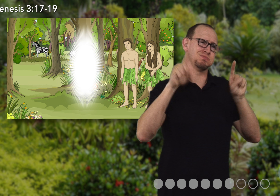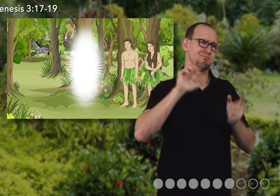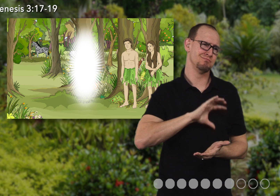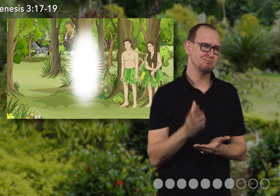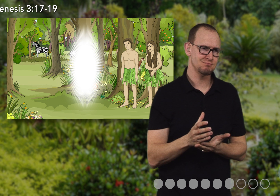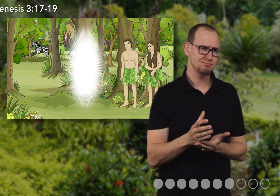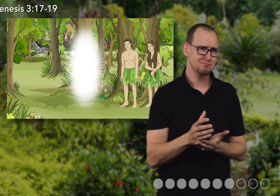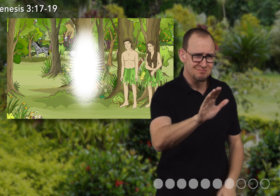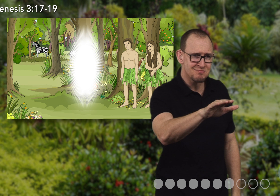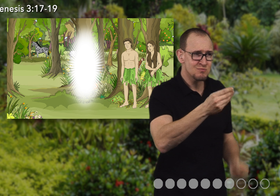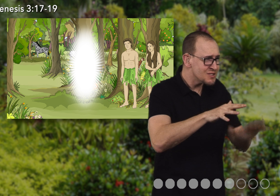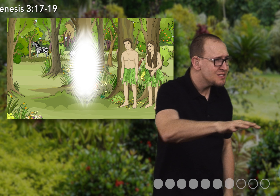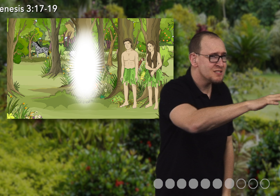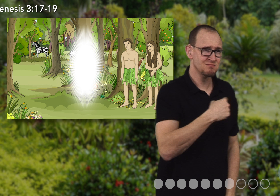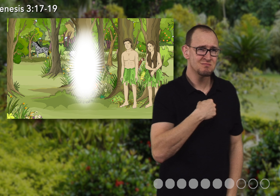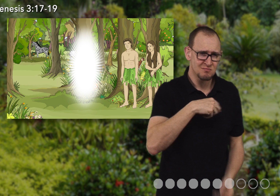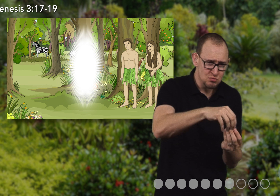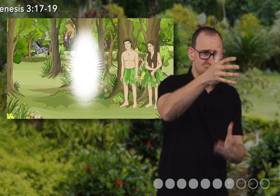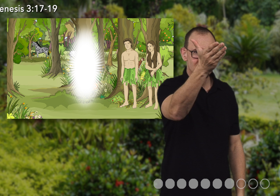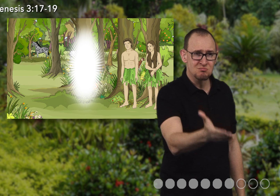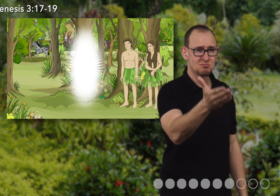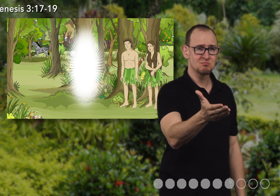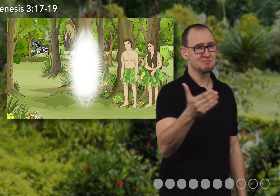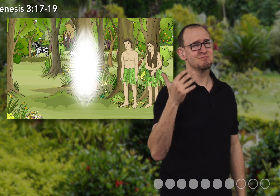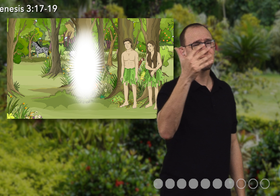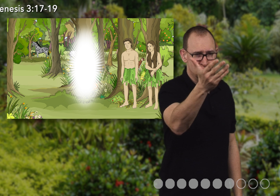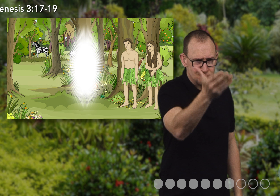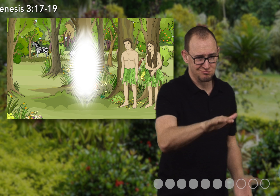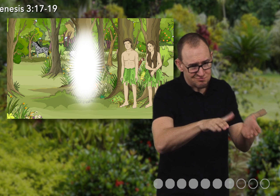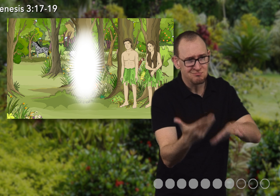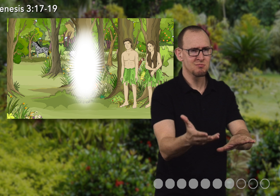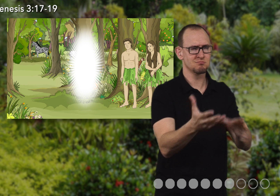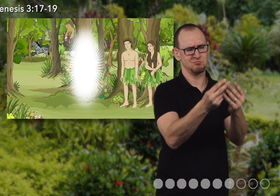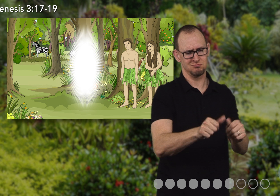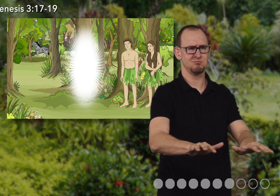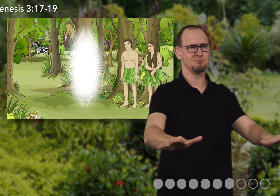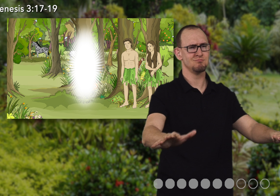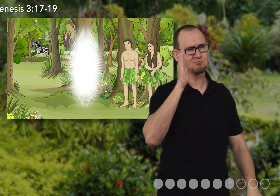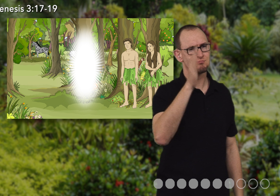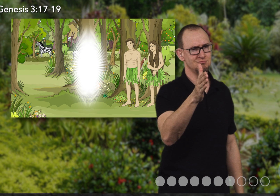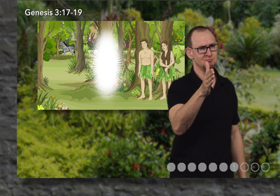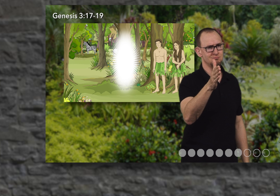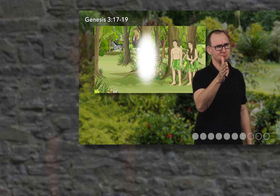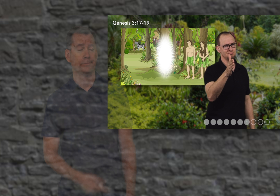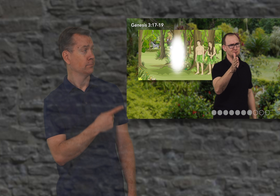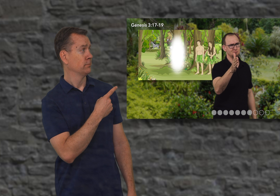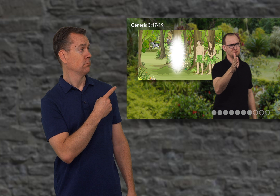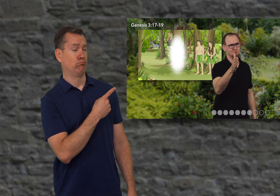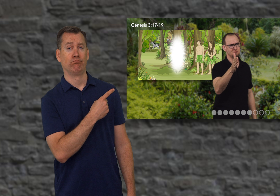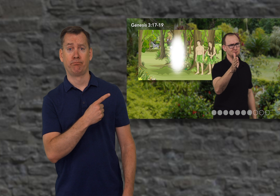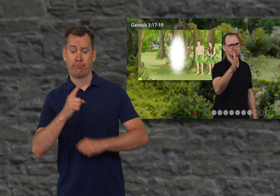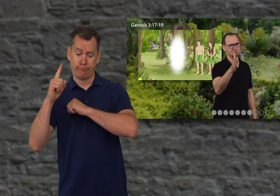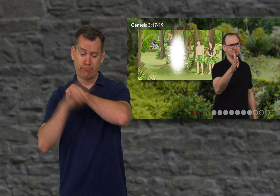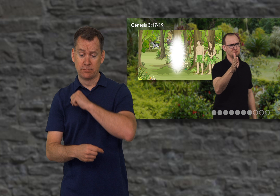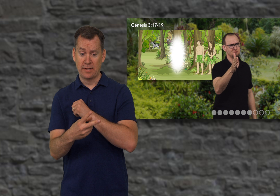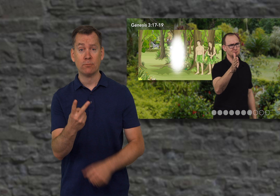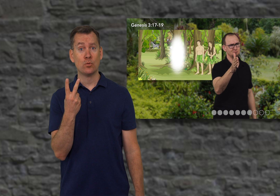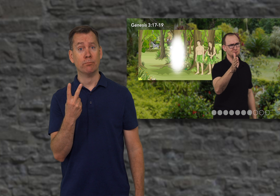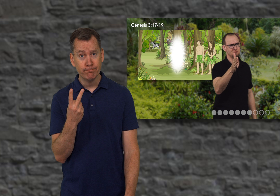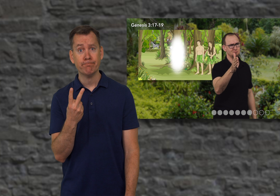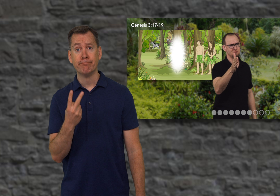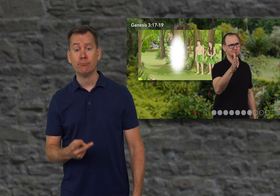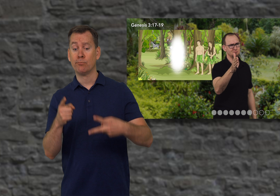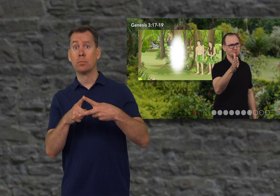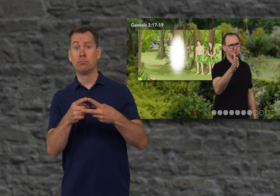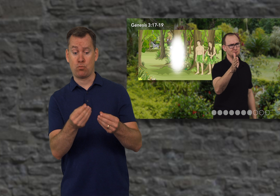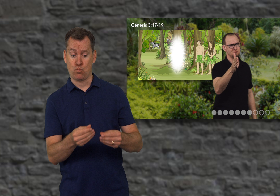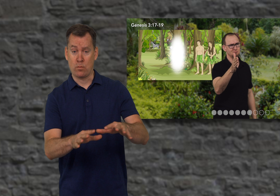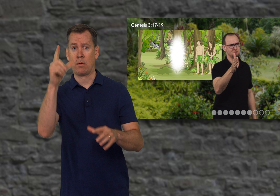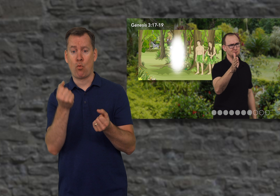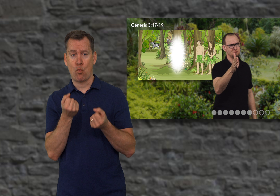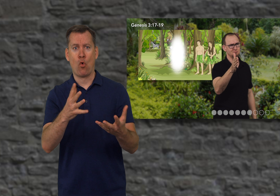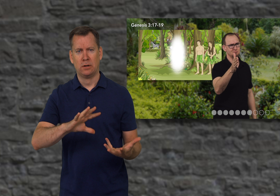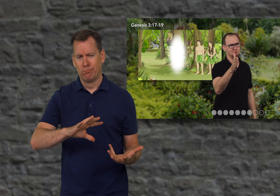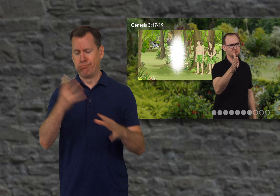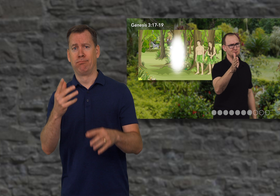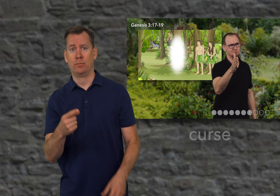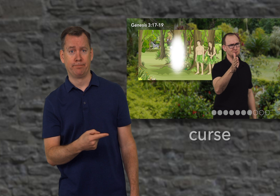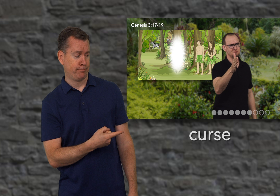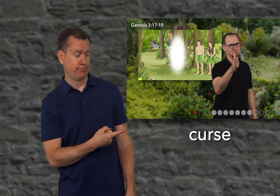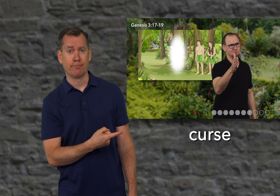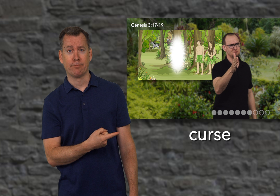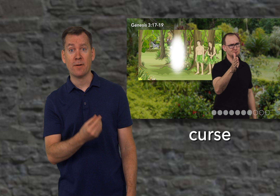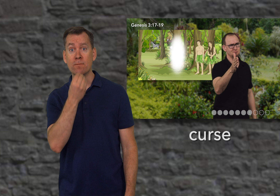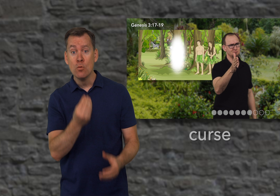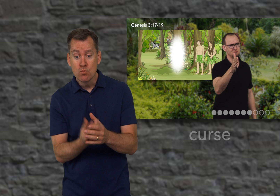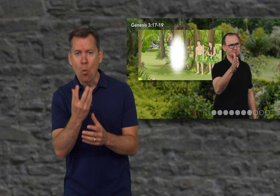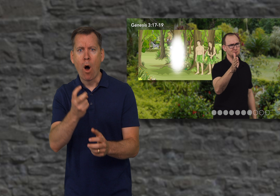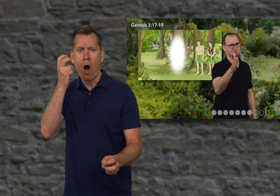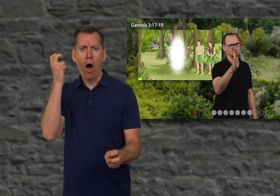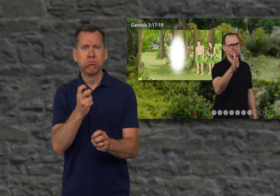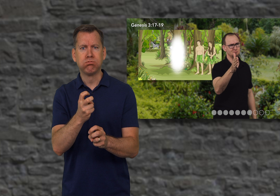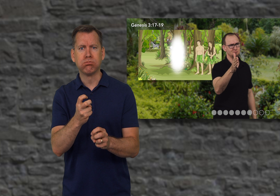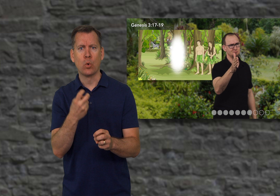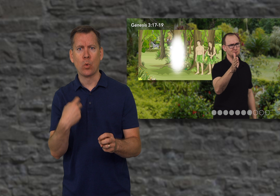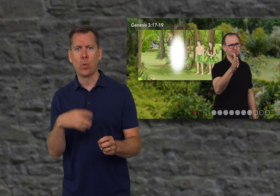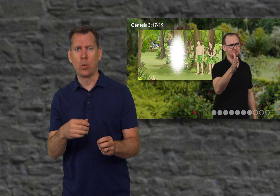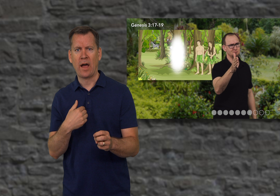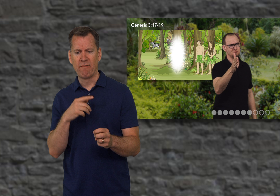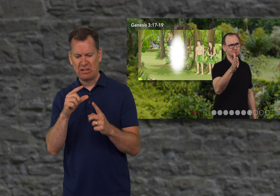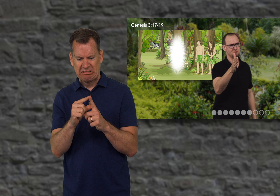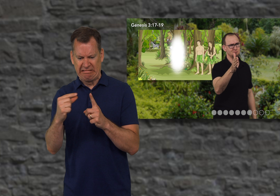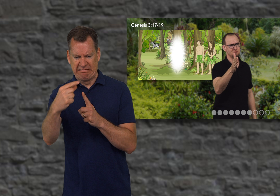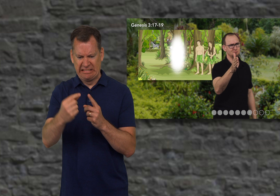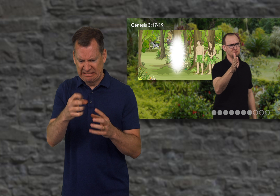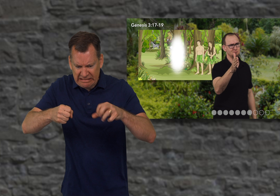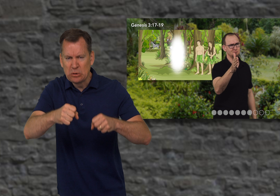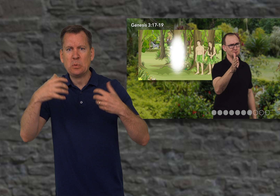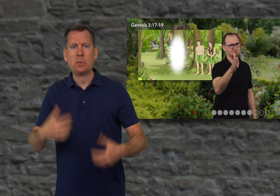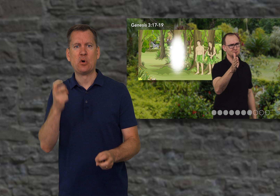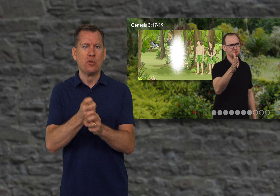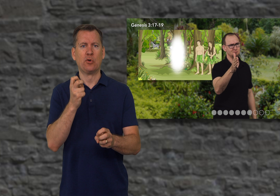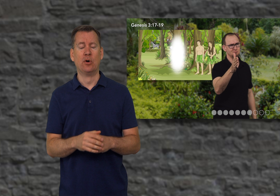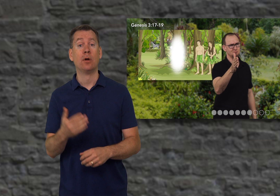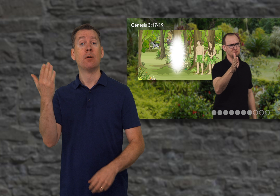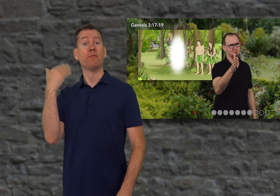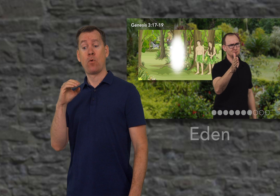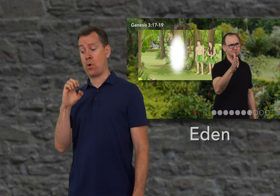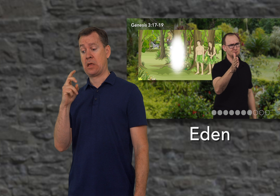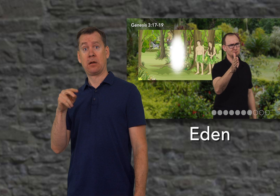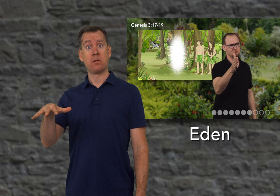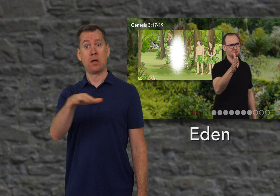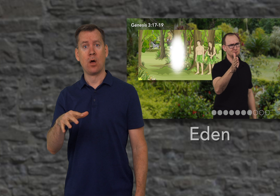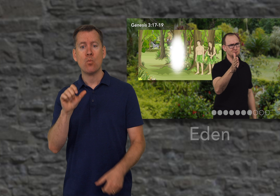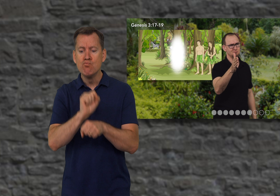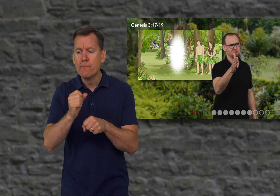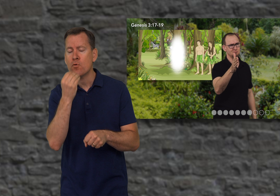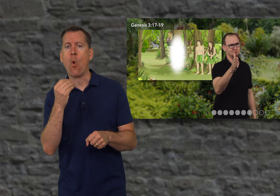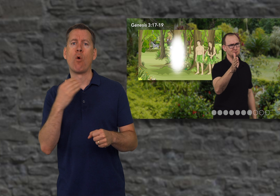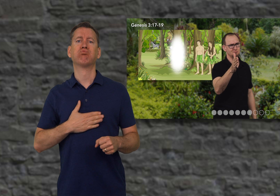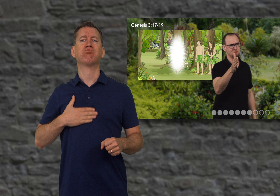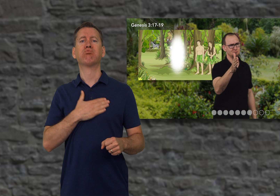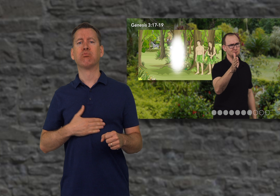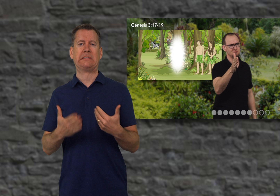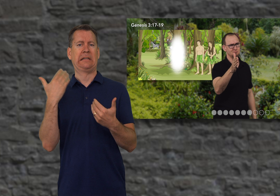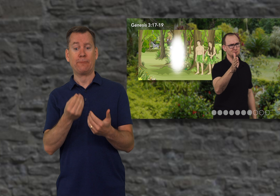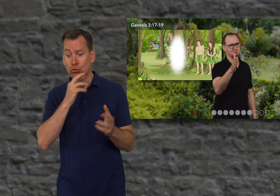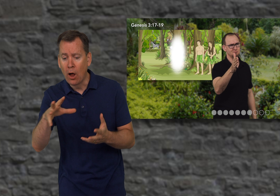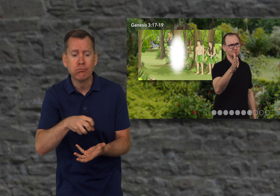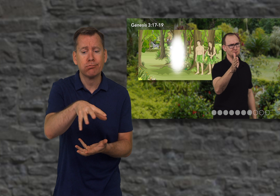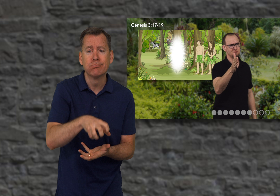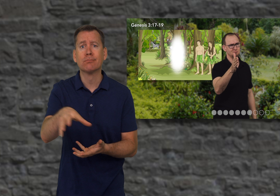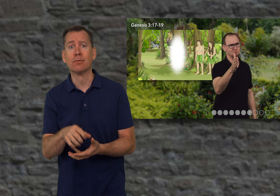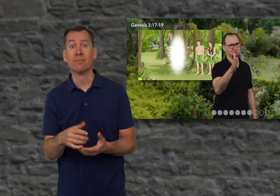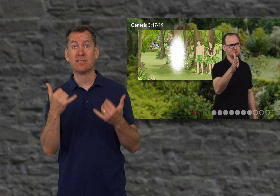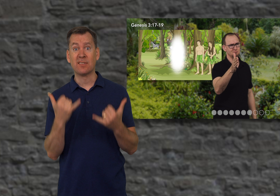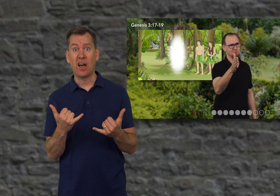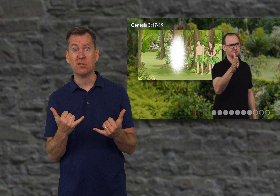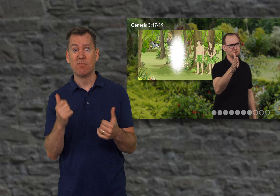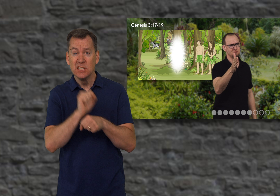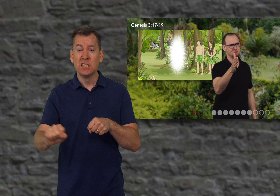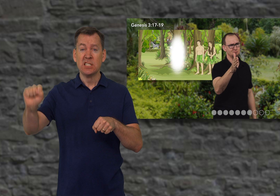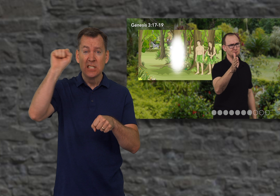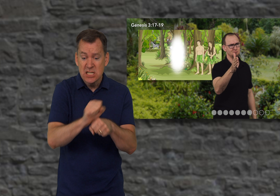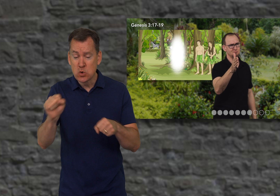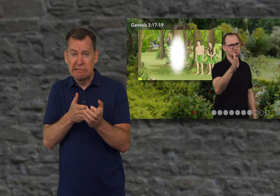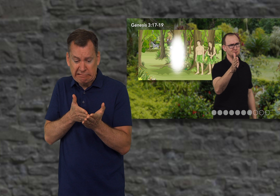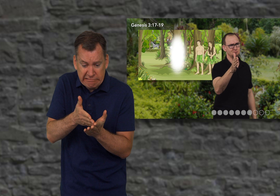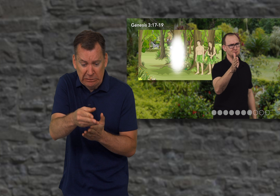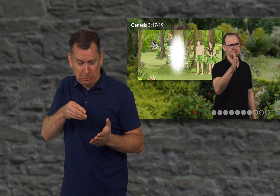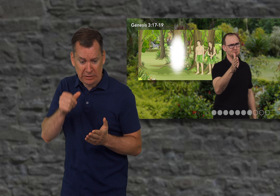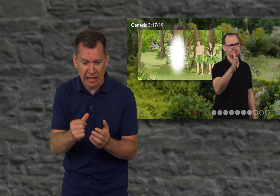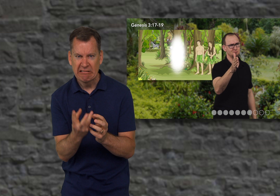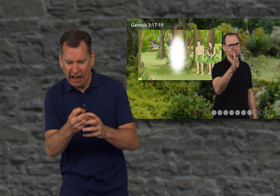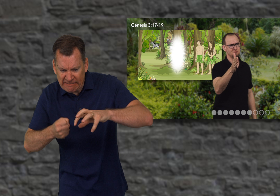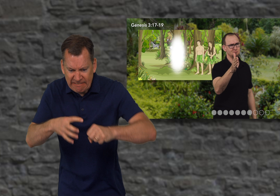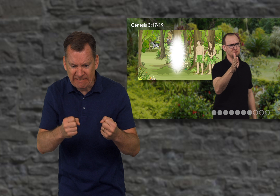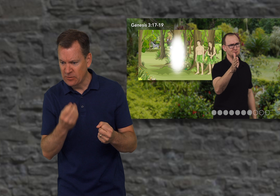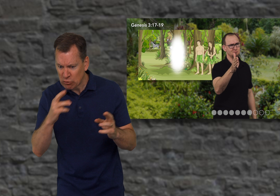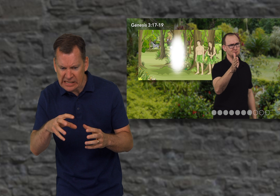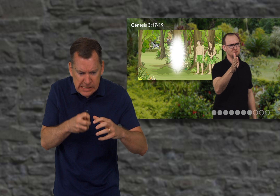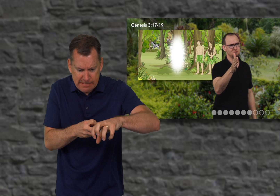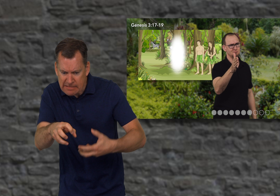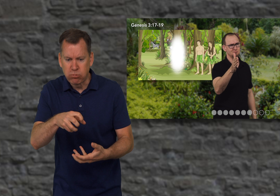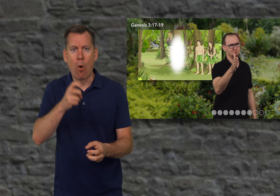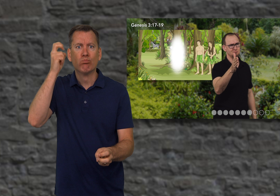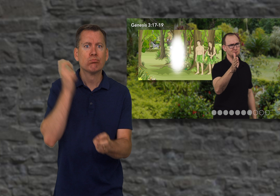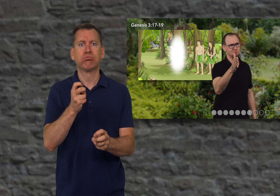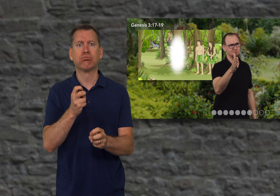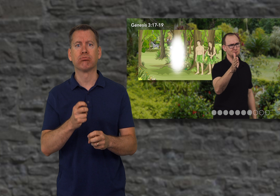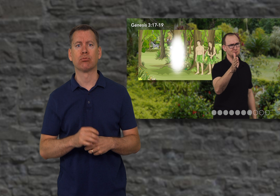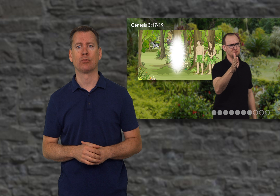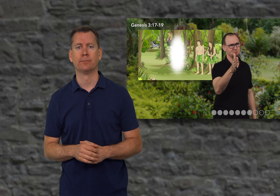through toil you will eat of it all the days of your life. Both thorns and thistles it will yield for you, and you will eat the plants of the field.